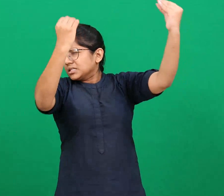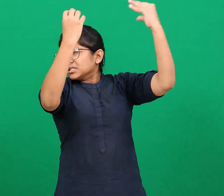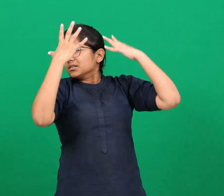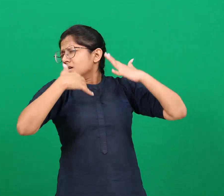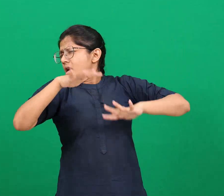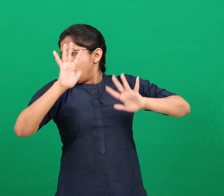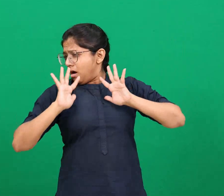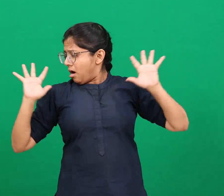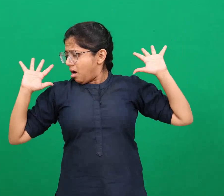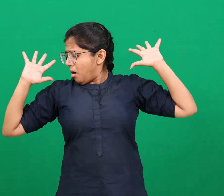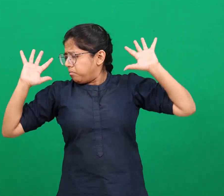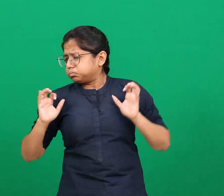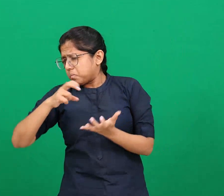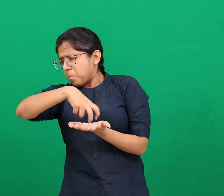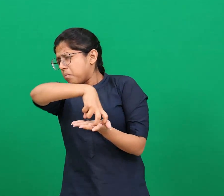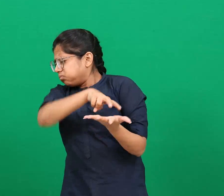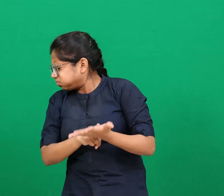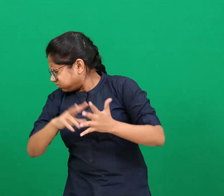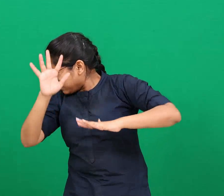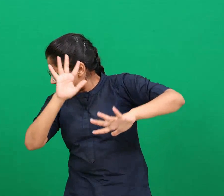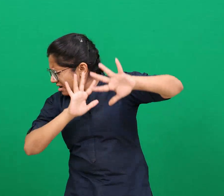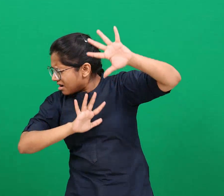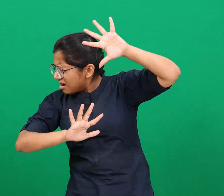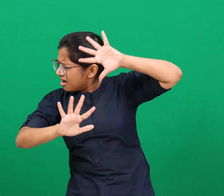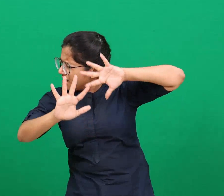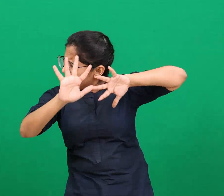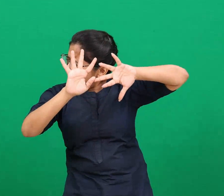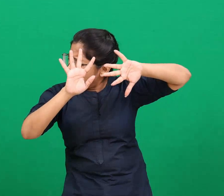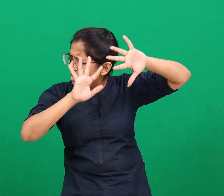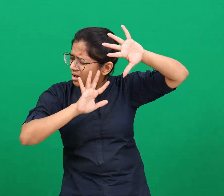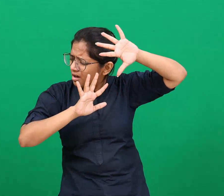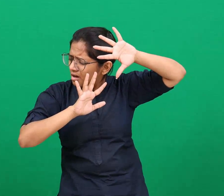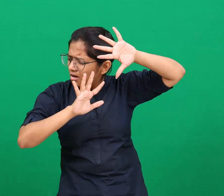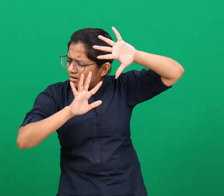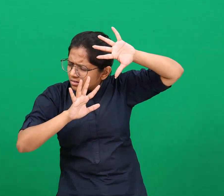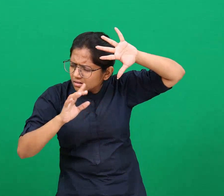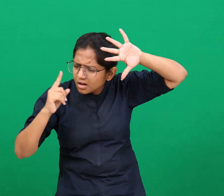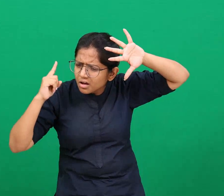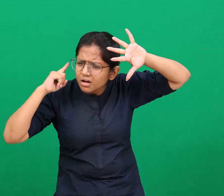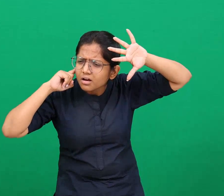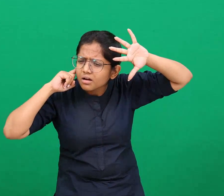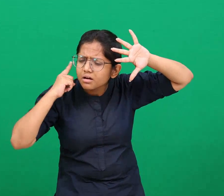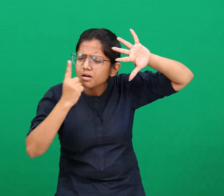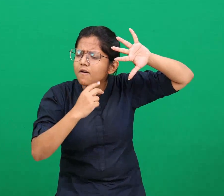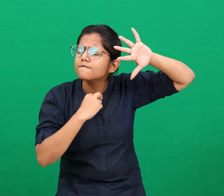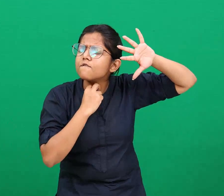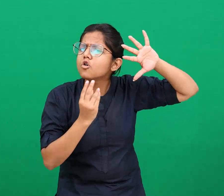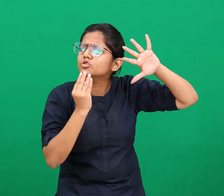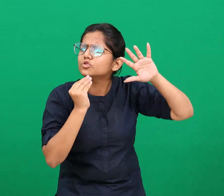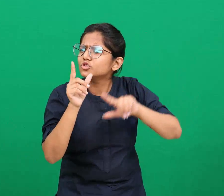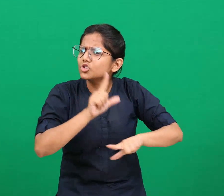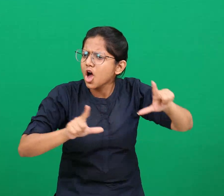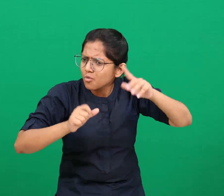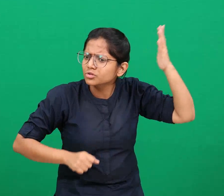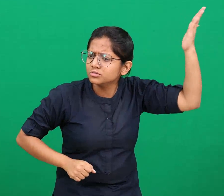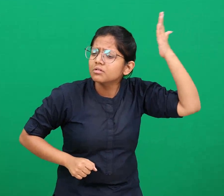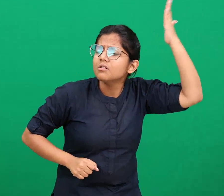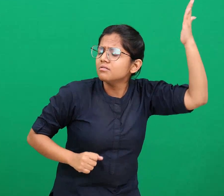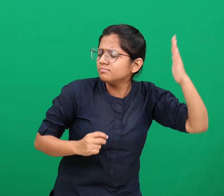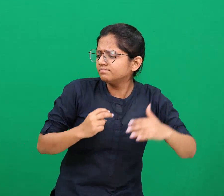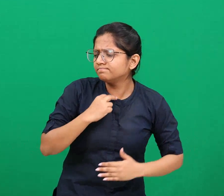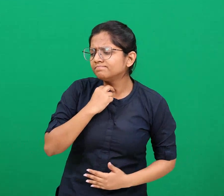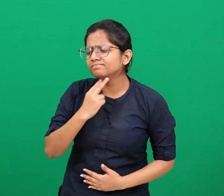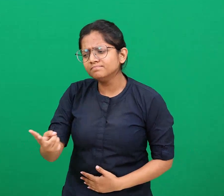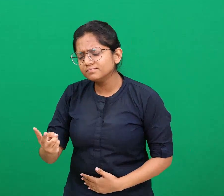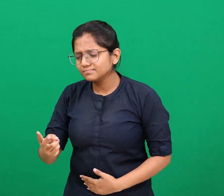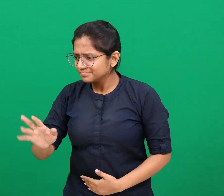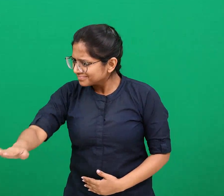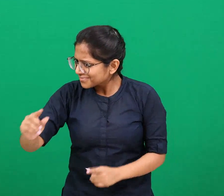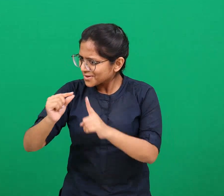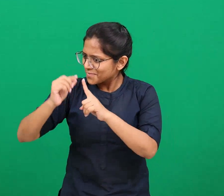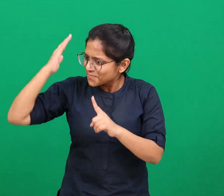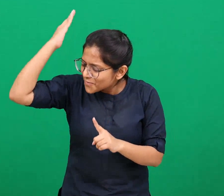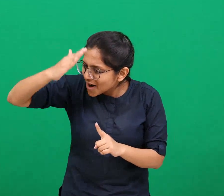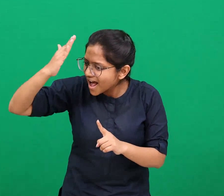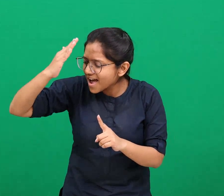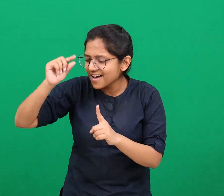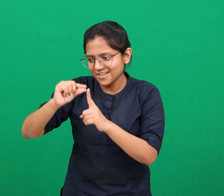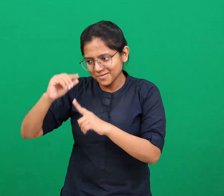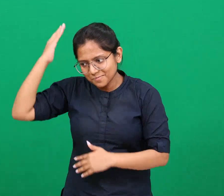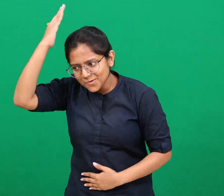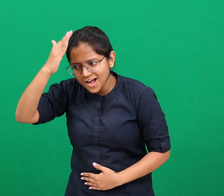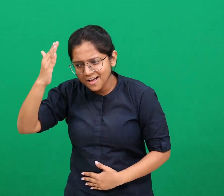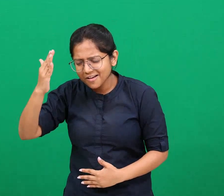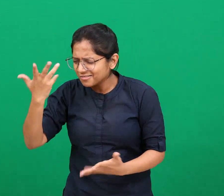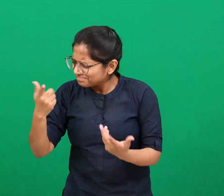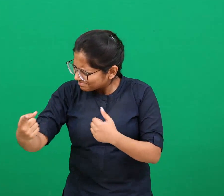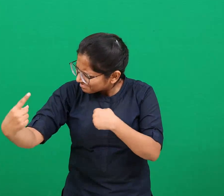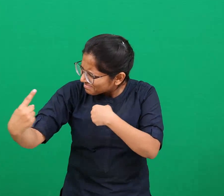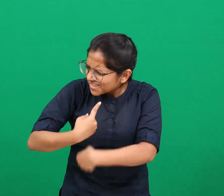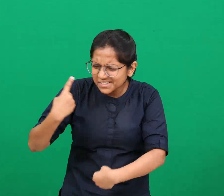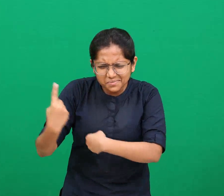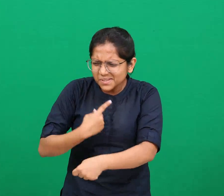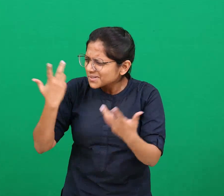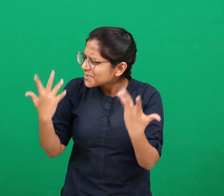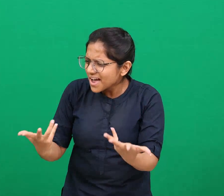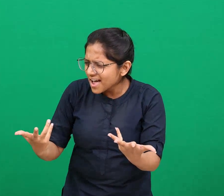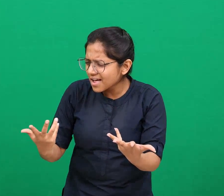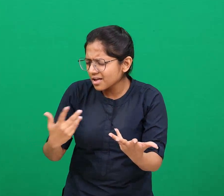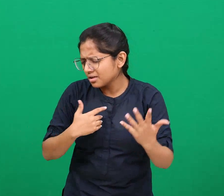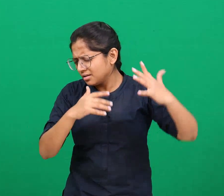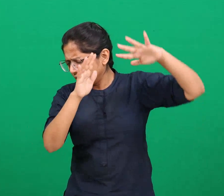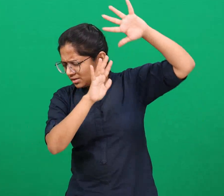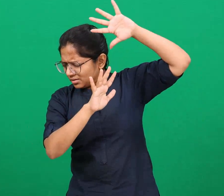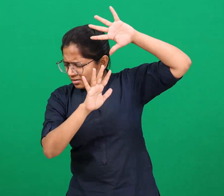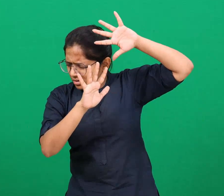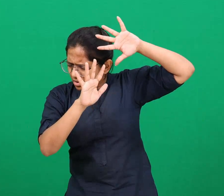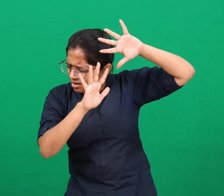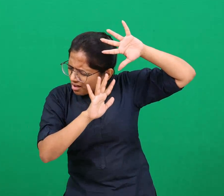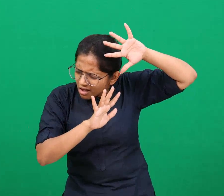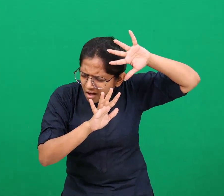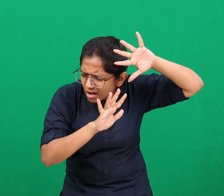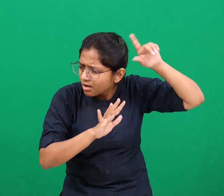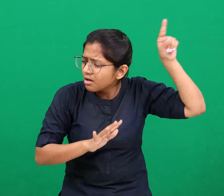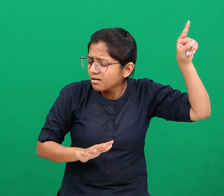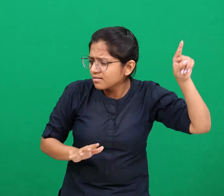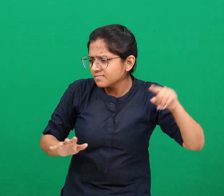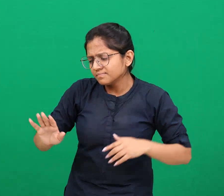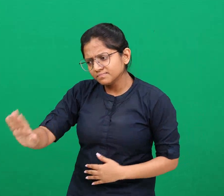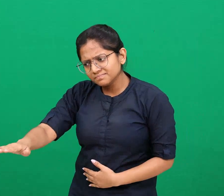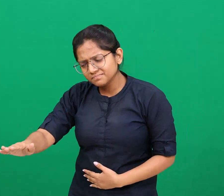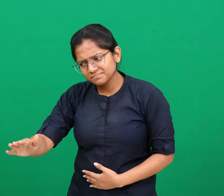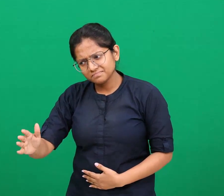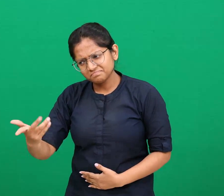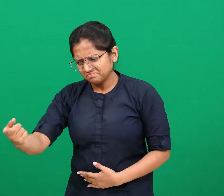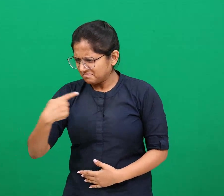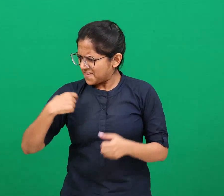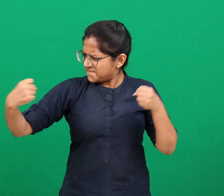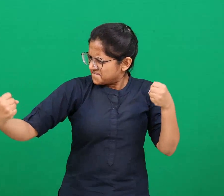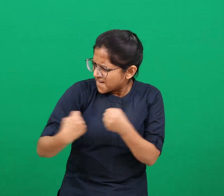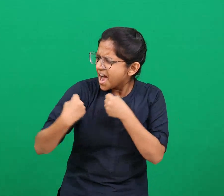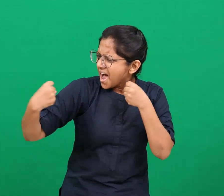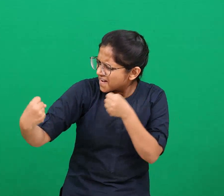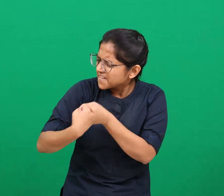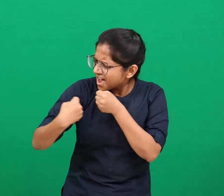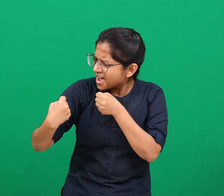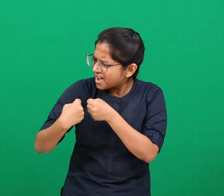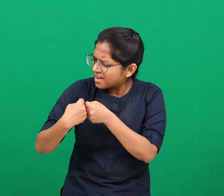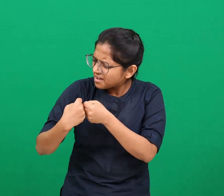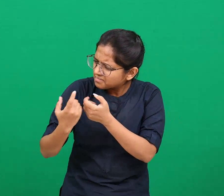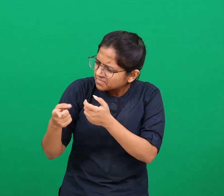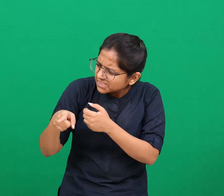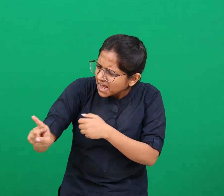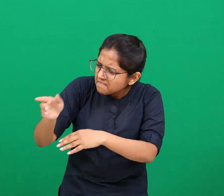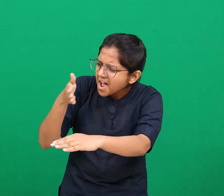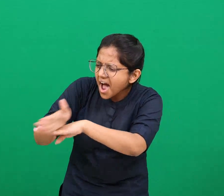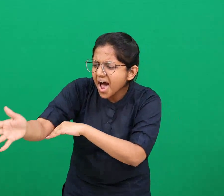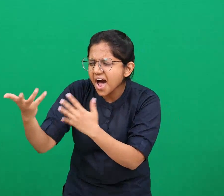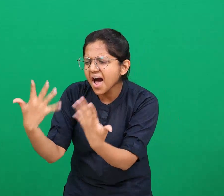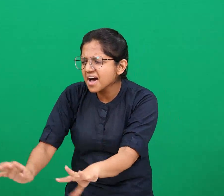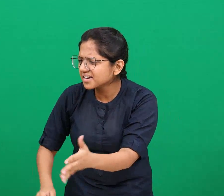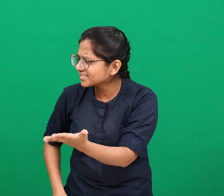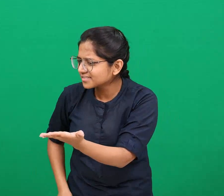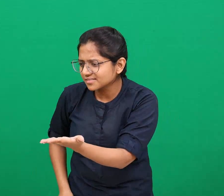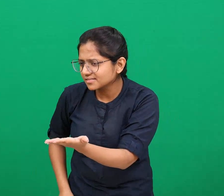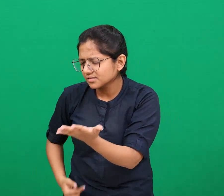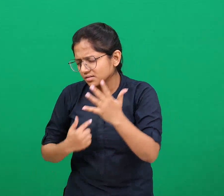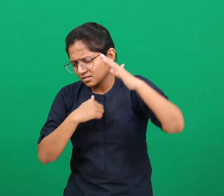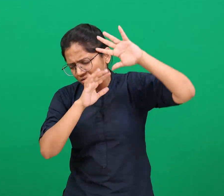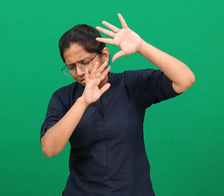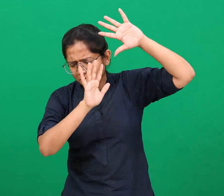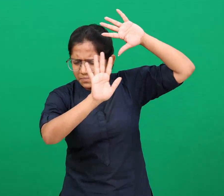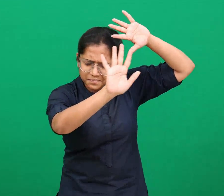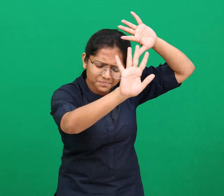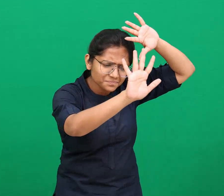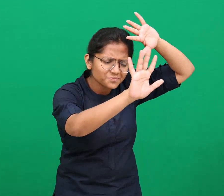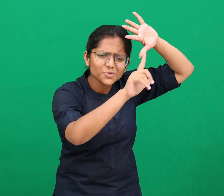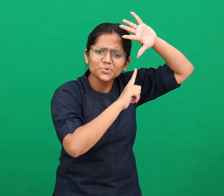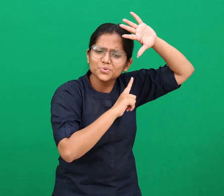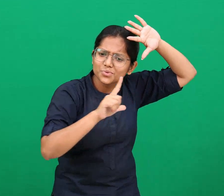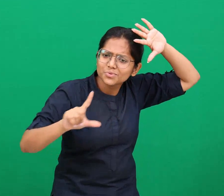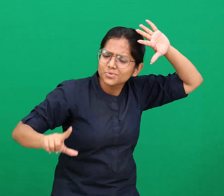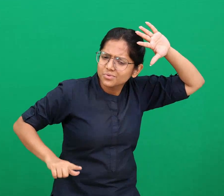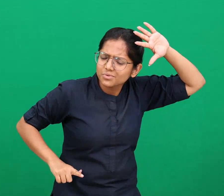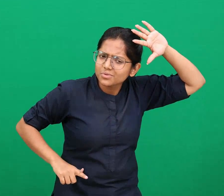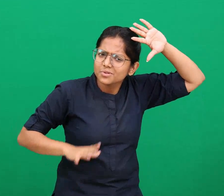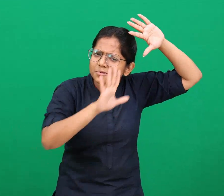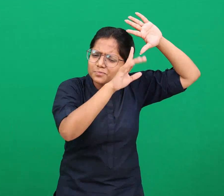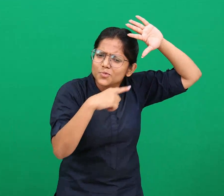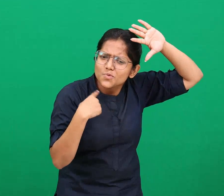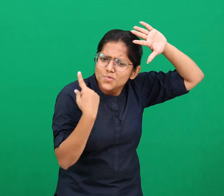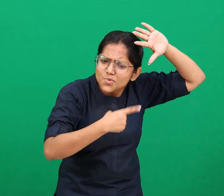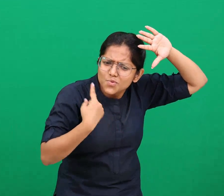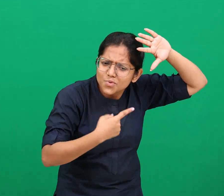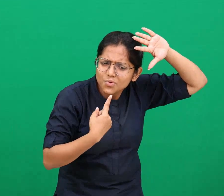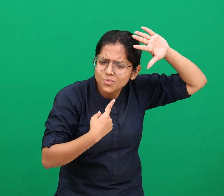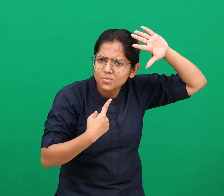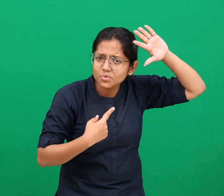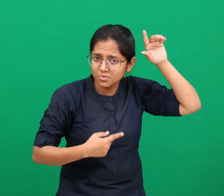We all fell to the ground, and I heard a voice say to me in Hebrew, ' Saul, Saul, why do you persecute Me? It is hard for you to kick against the goads.'